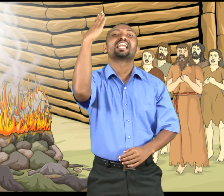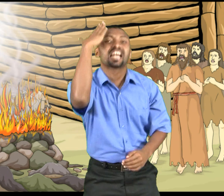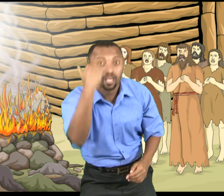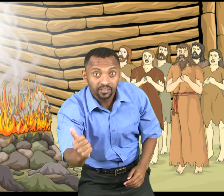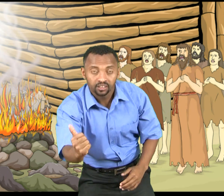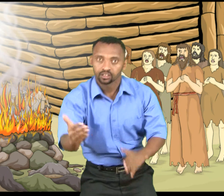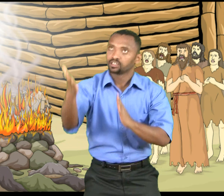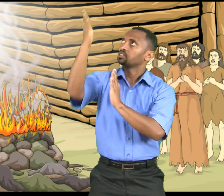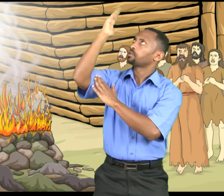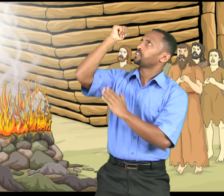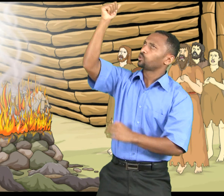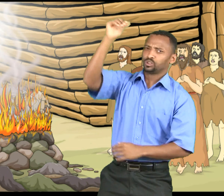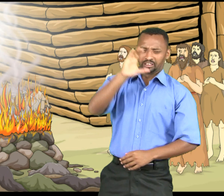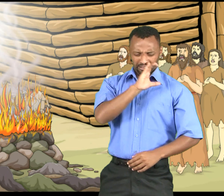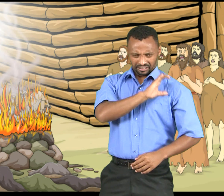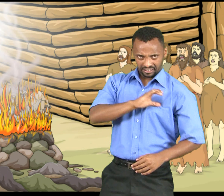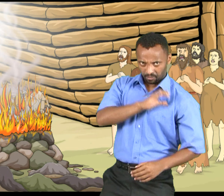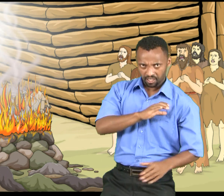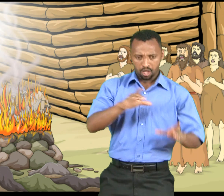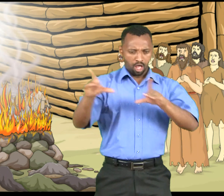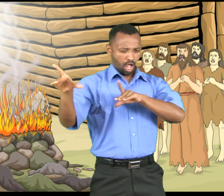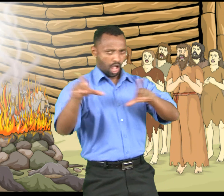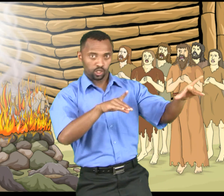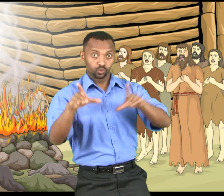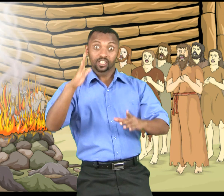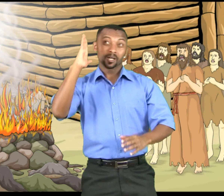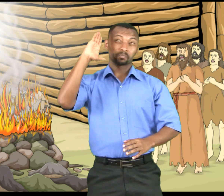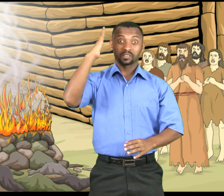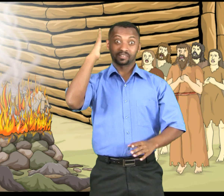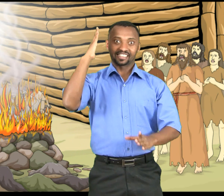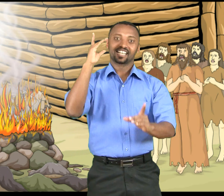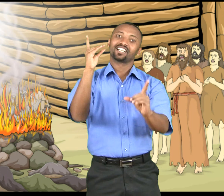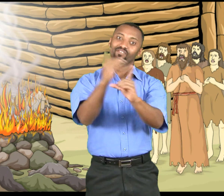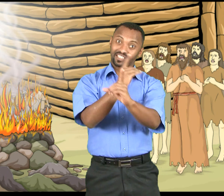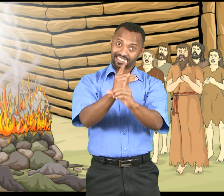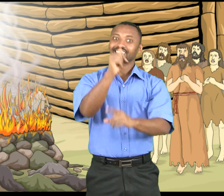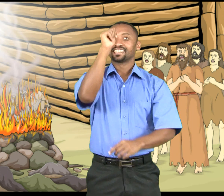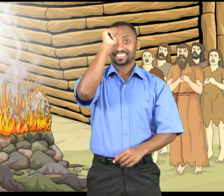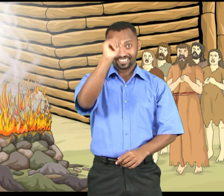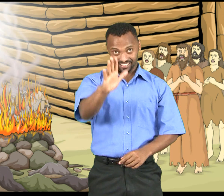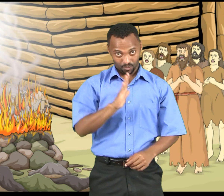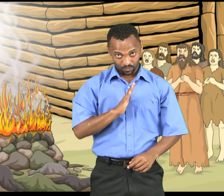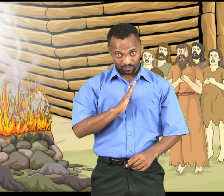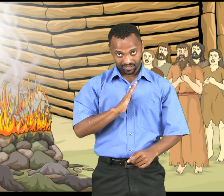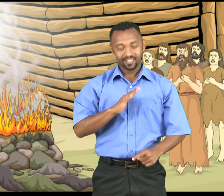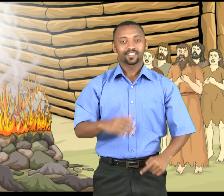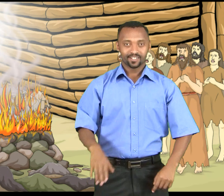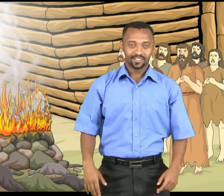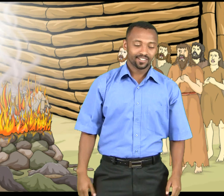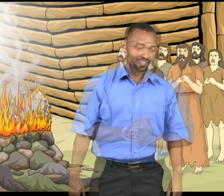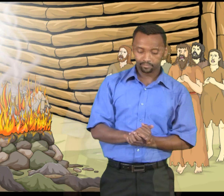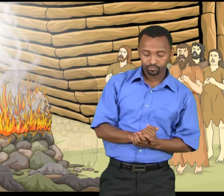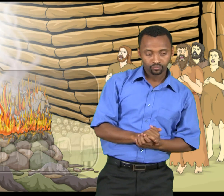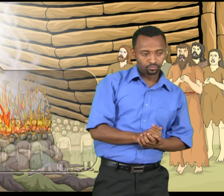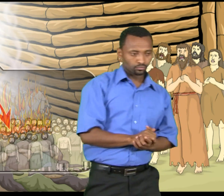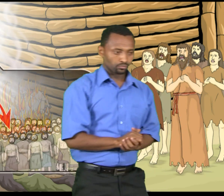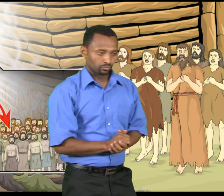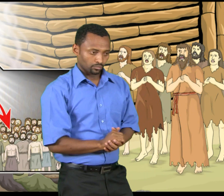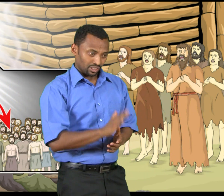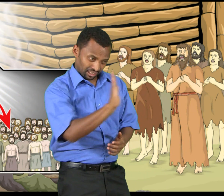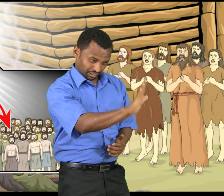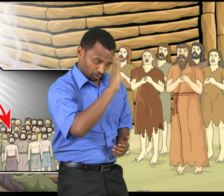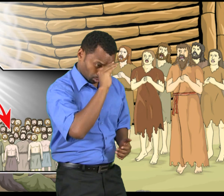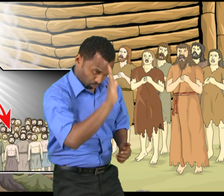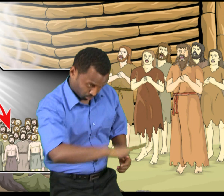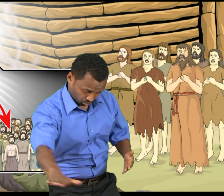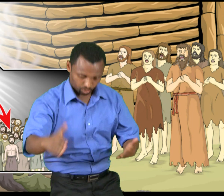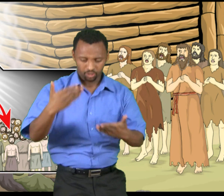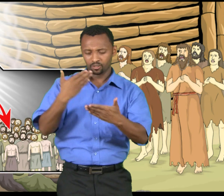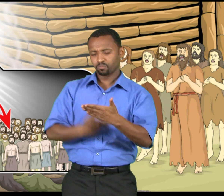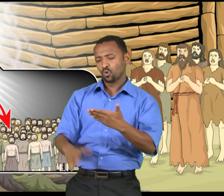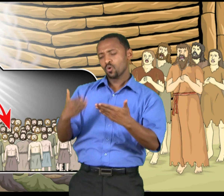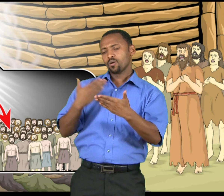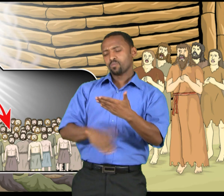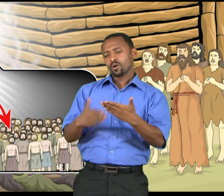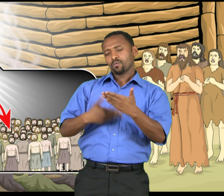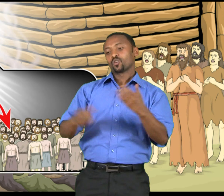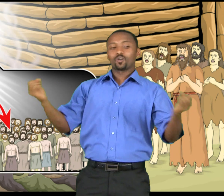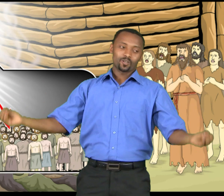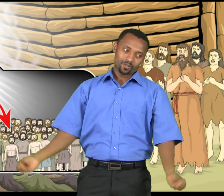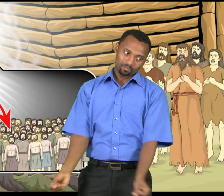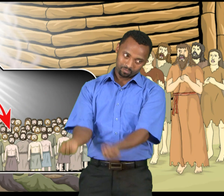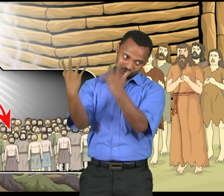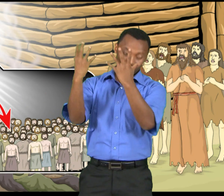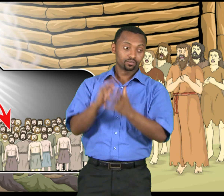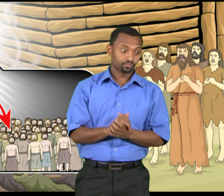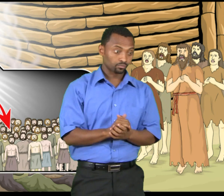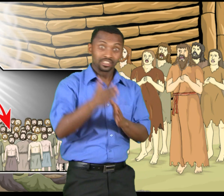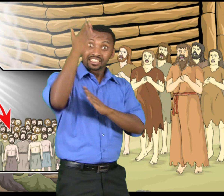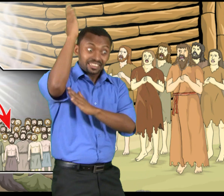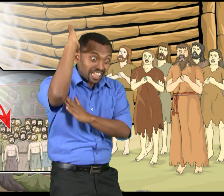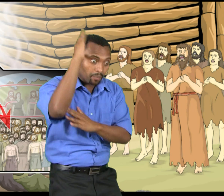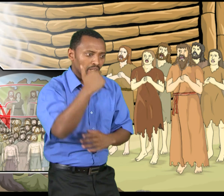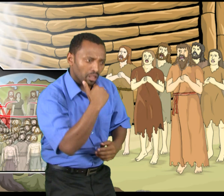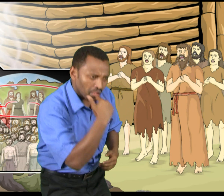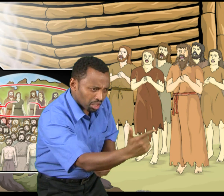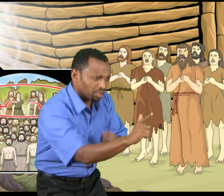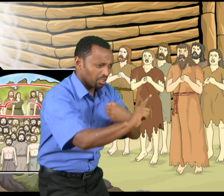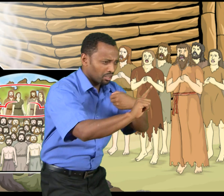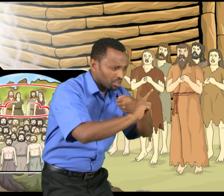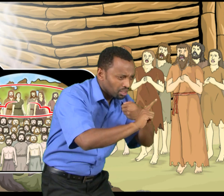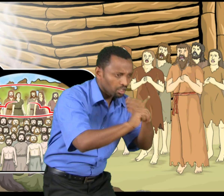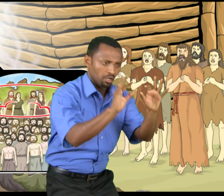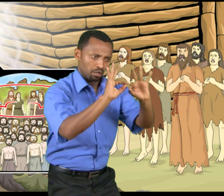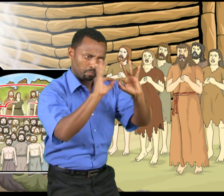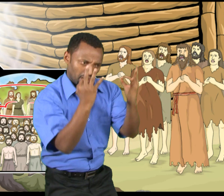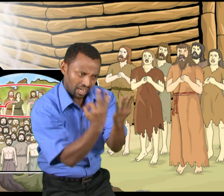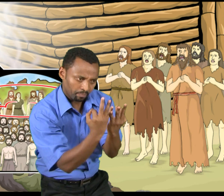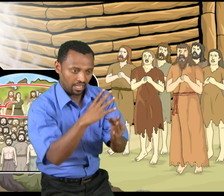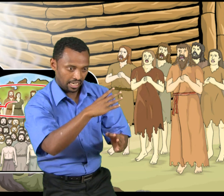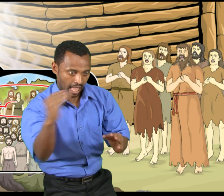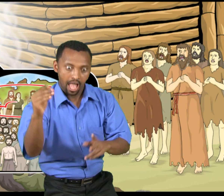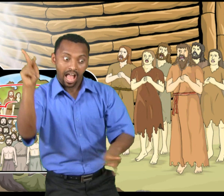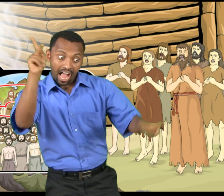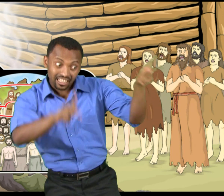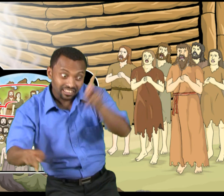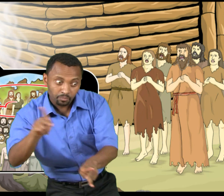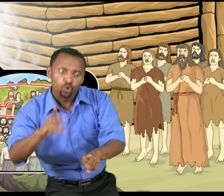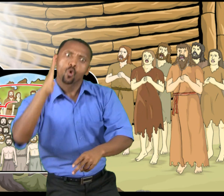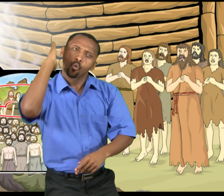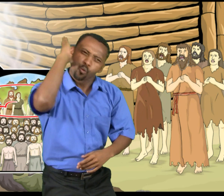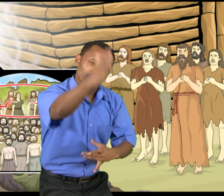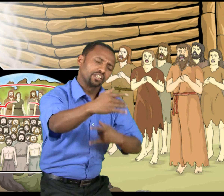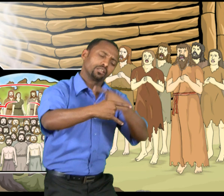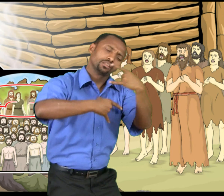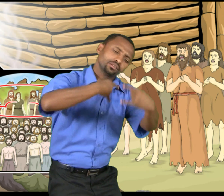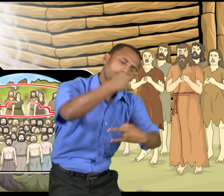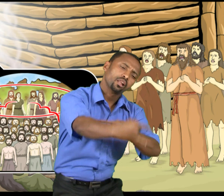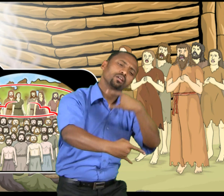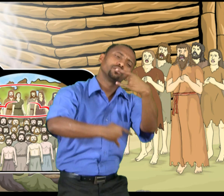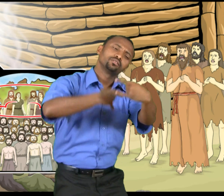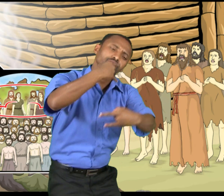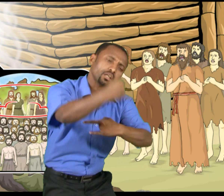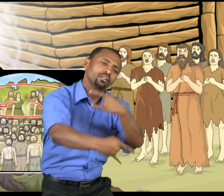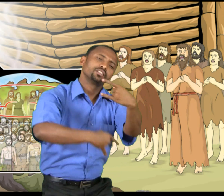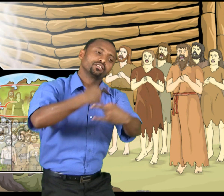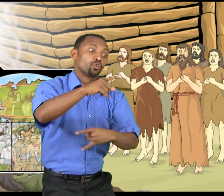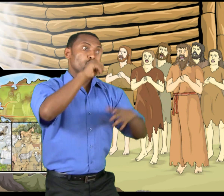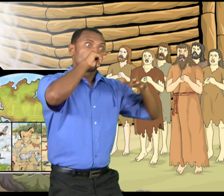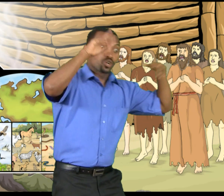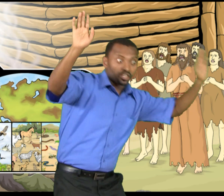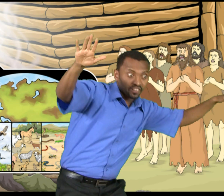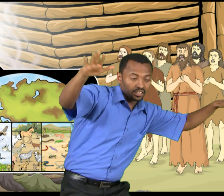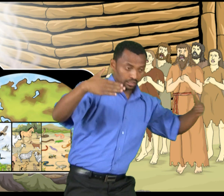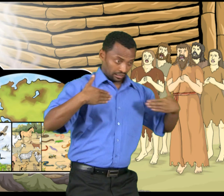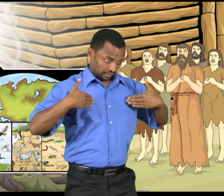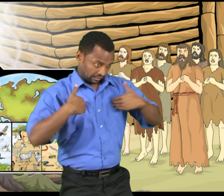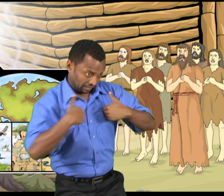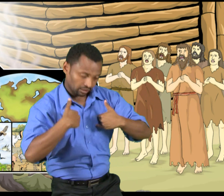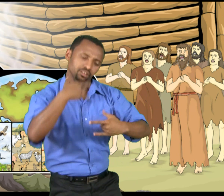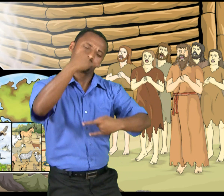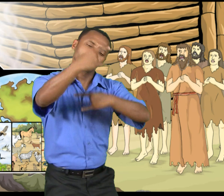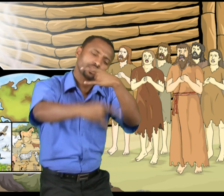for in His own image God has made mankind. But as for you, be fruitful and multiply; spread out across the earth and multiply upon it.”